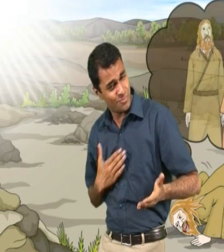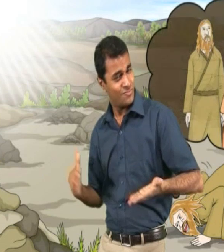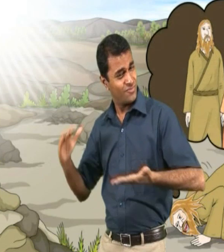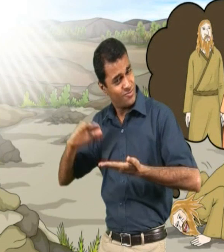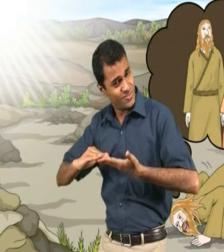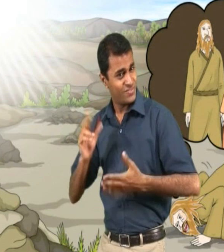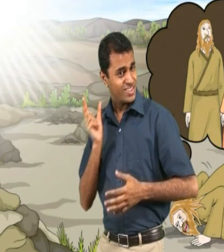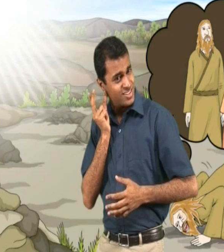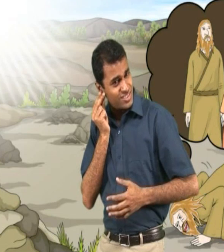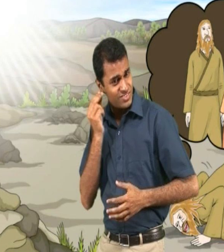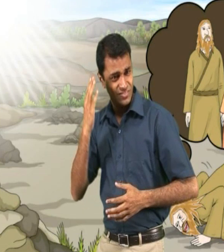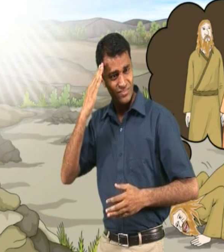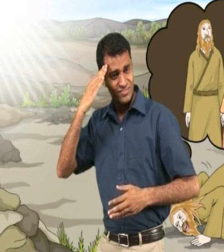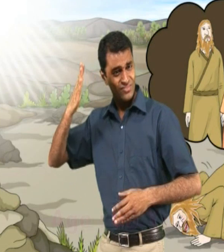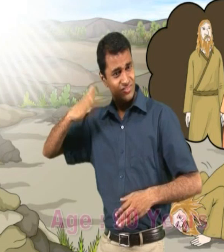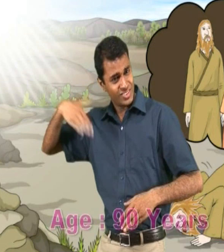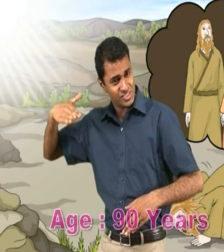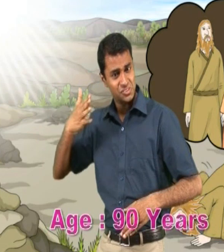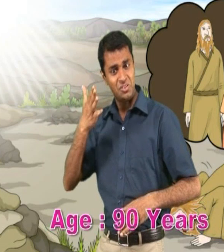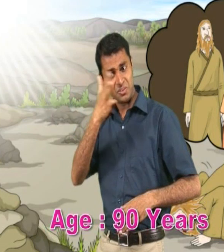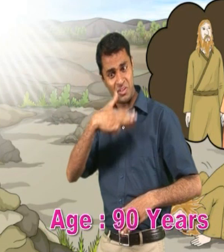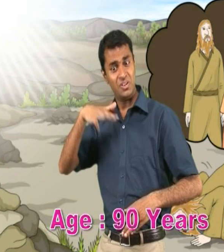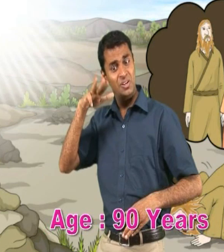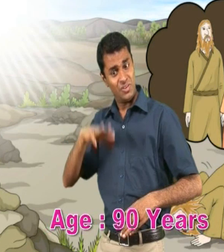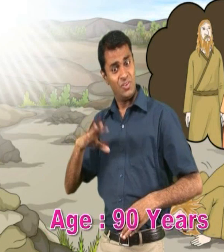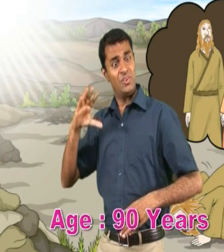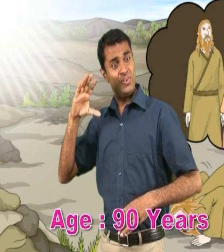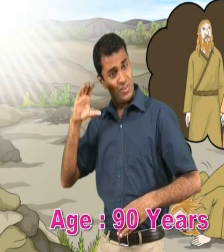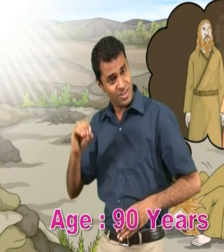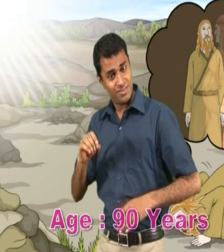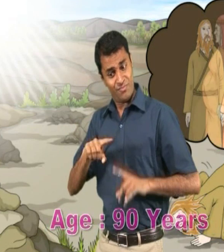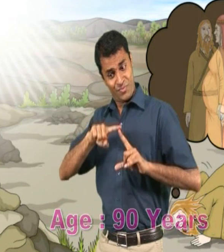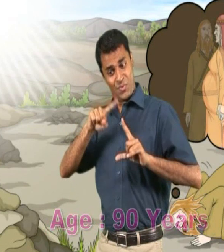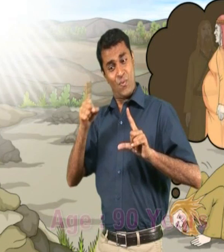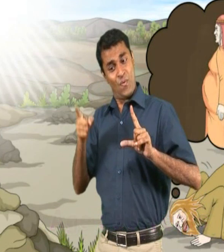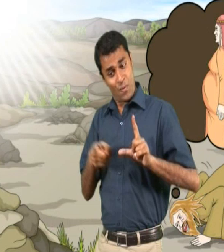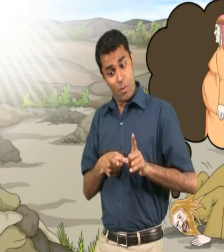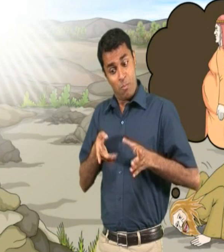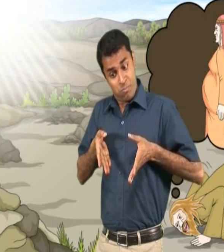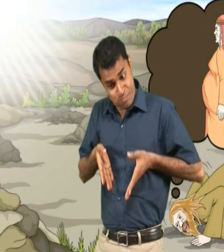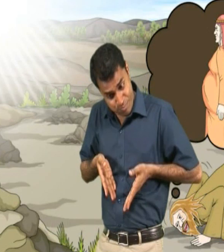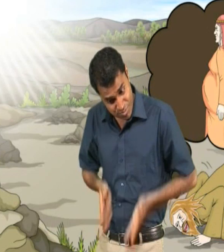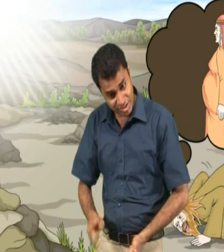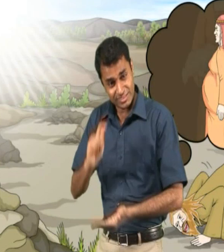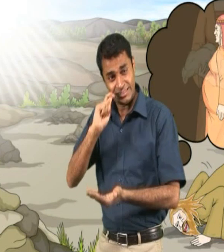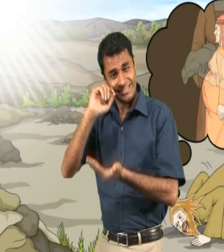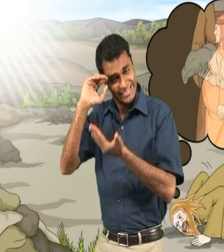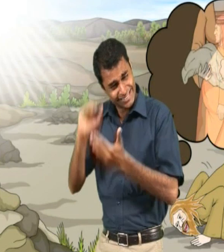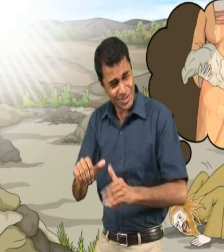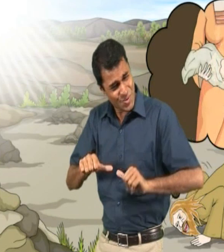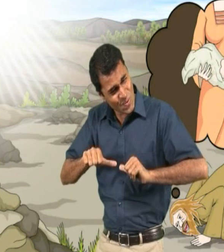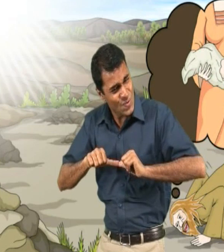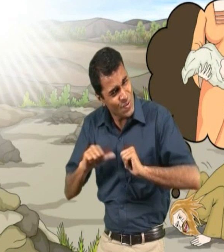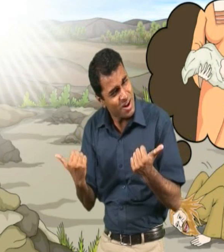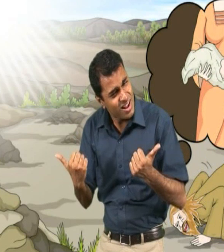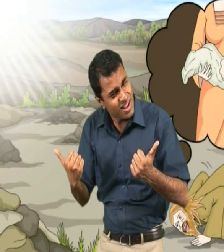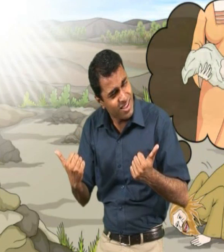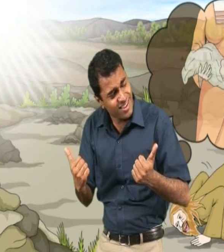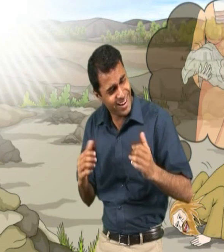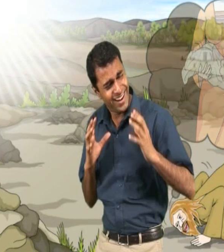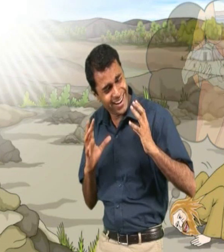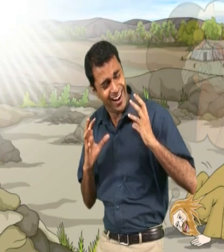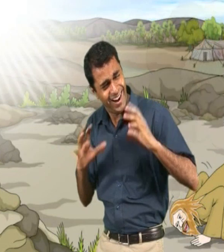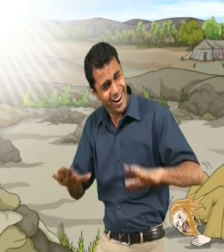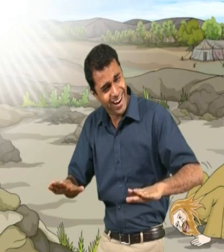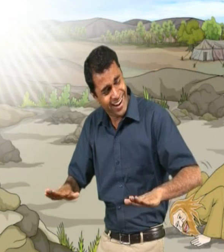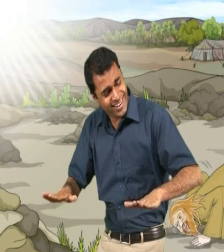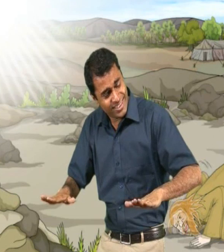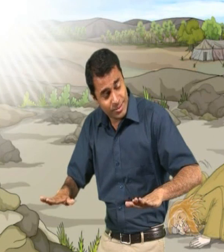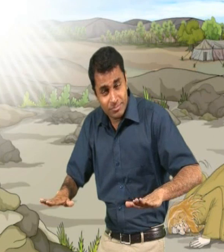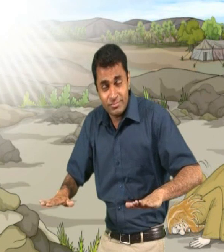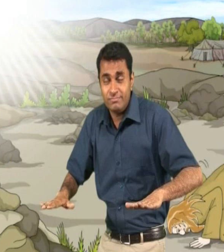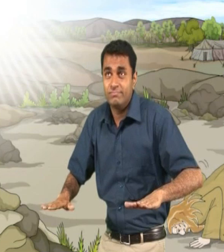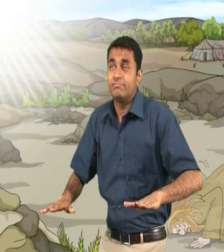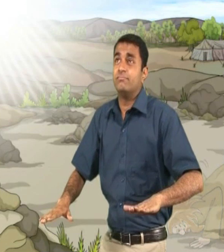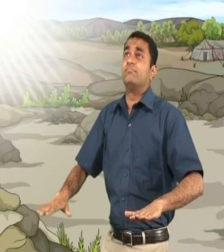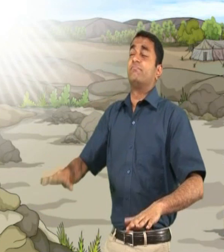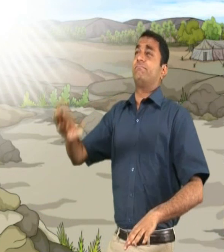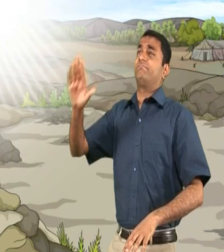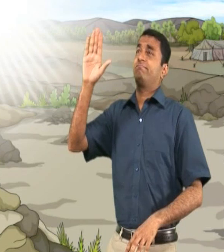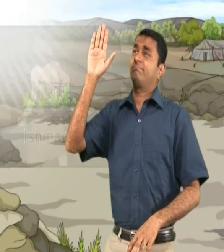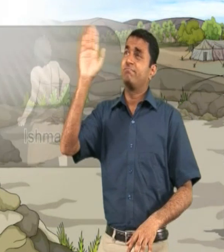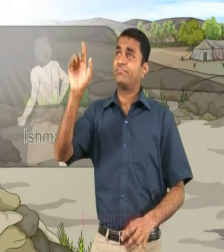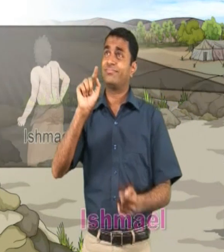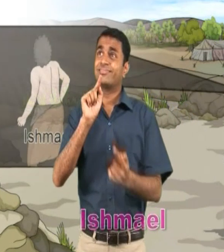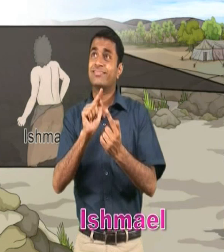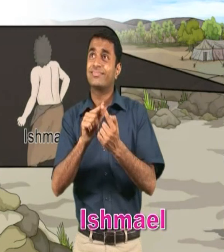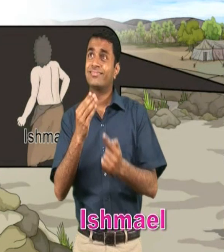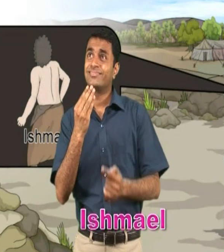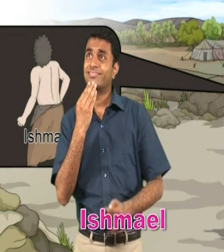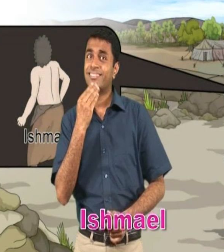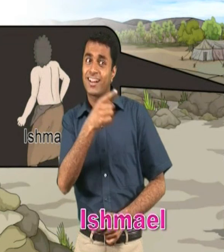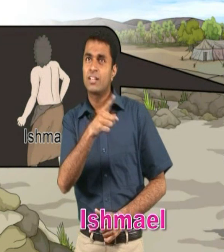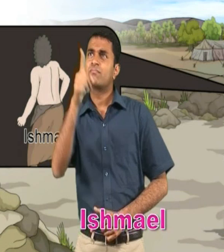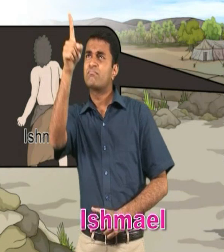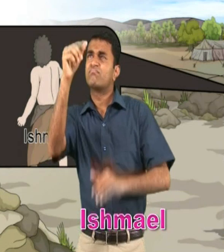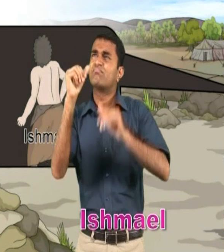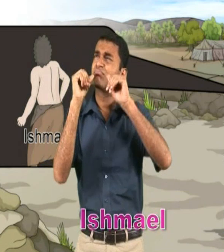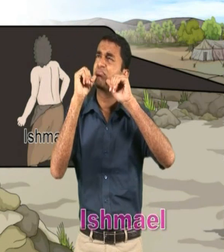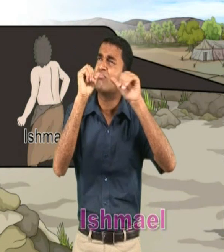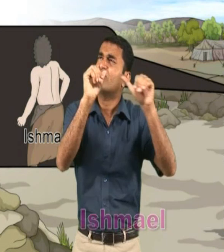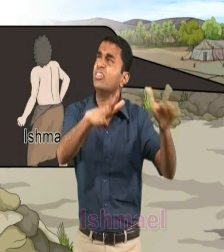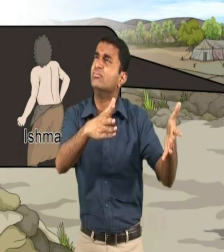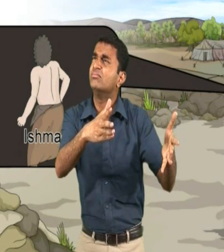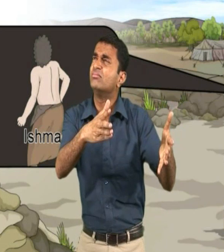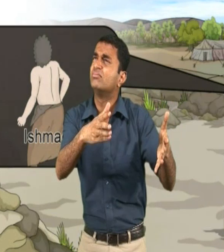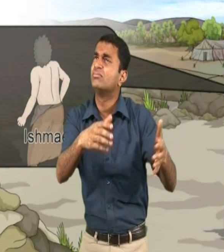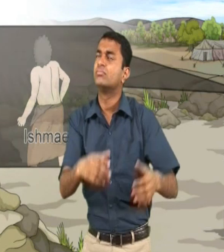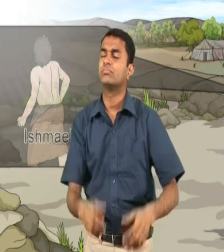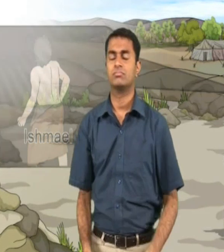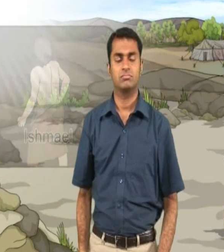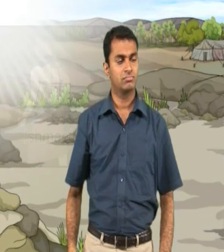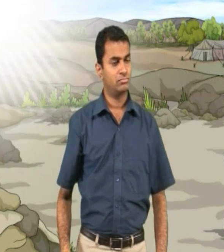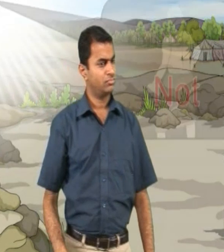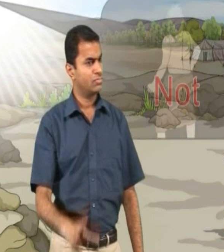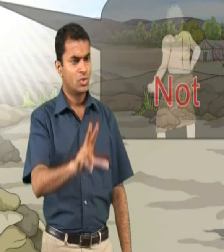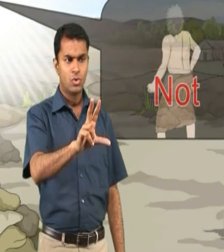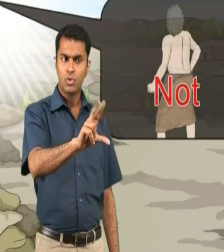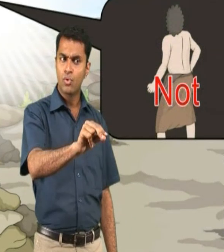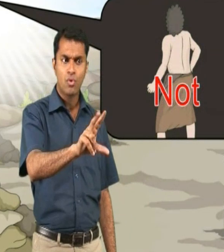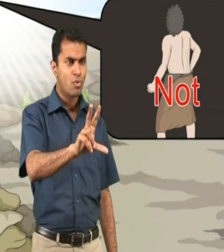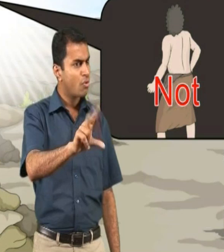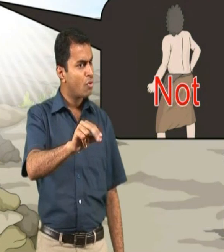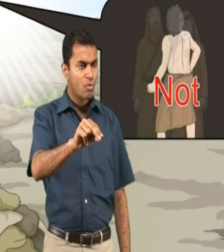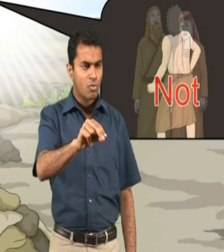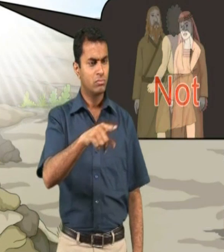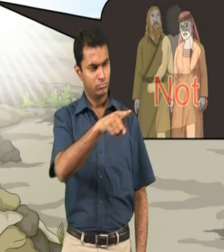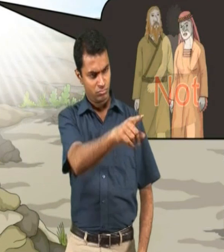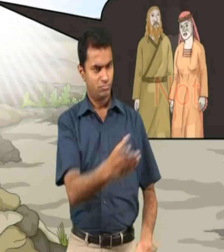Can Sarah give birth at the age of ninety?” And Abraham said to God, “O that Ishmael might live under Your blessing!”